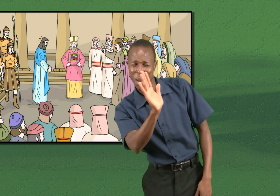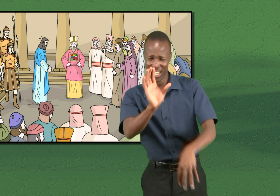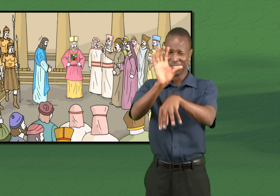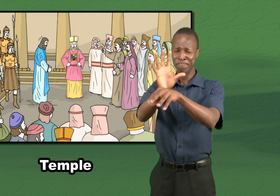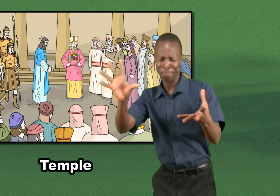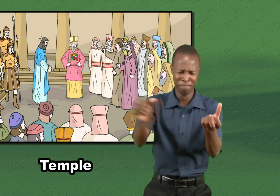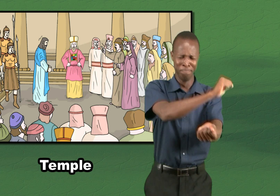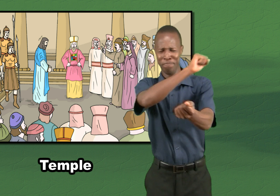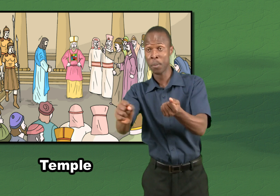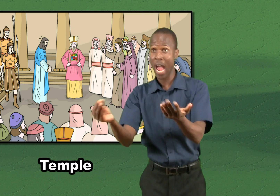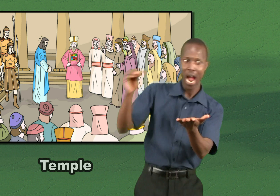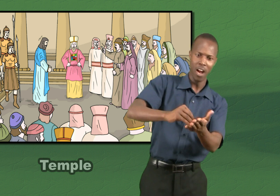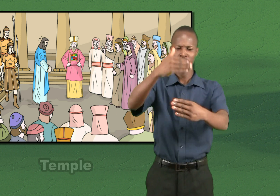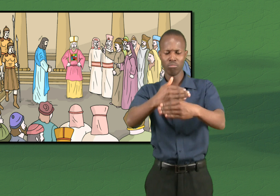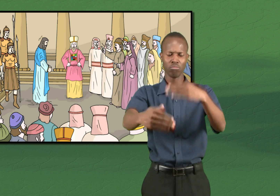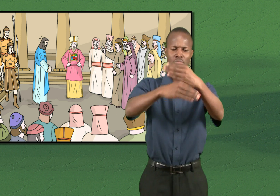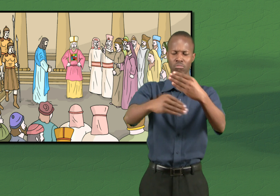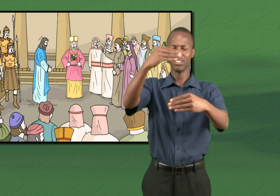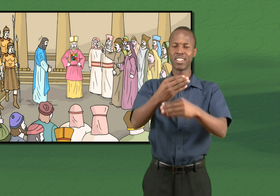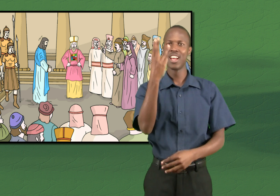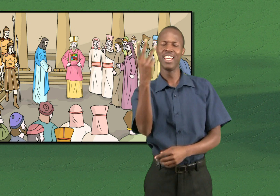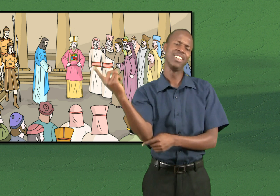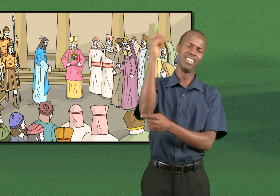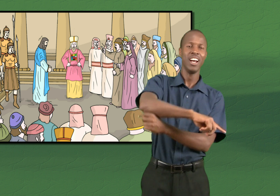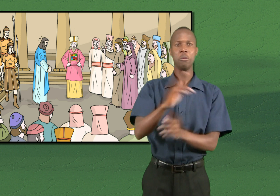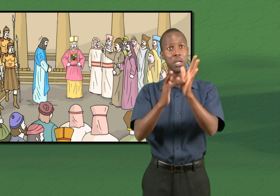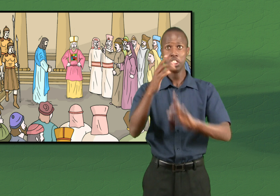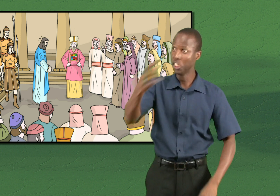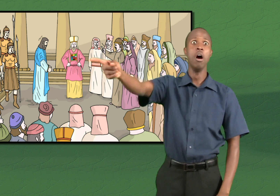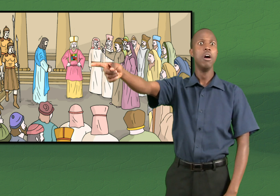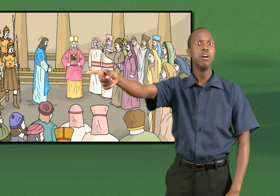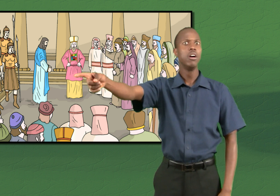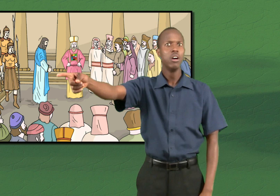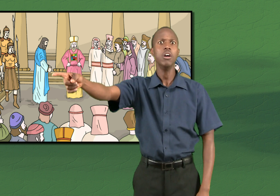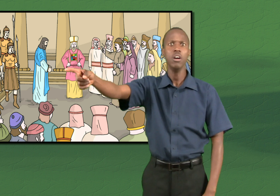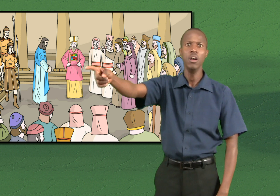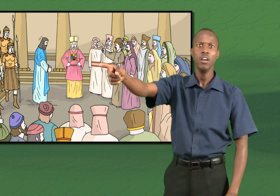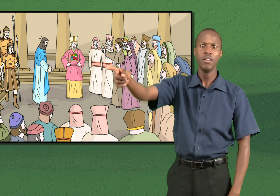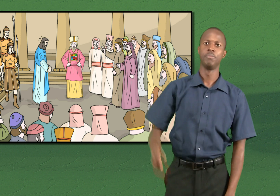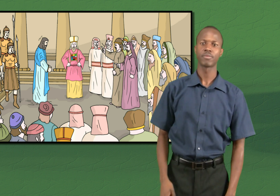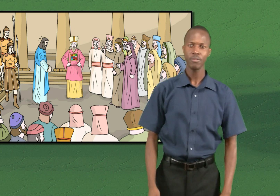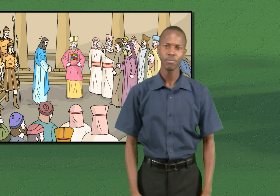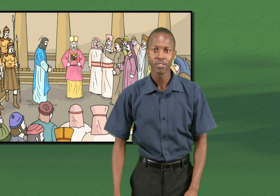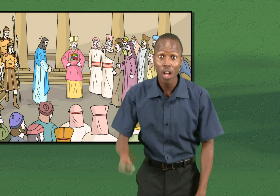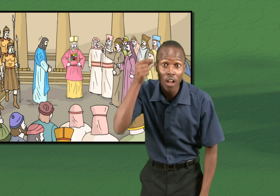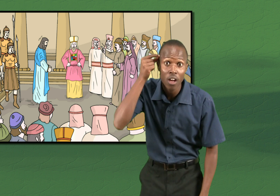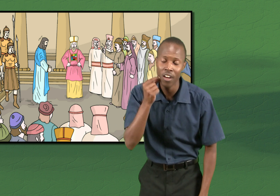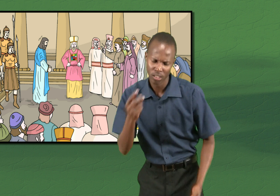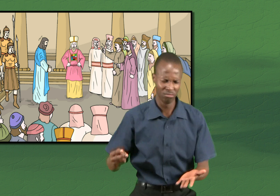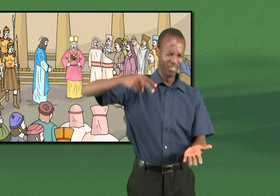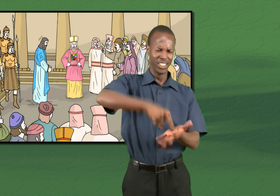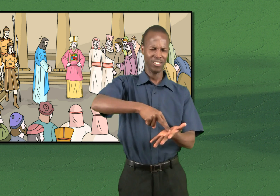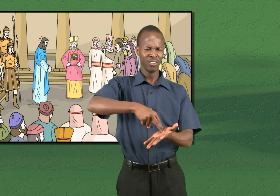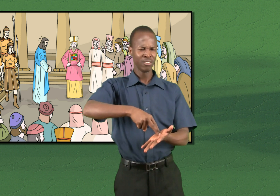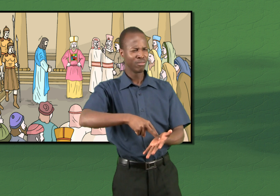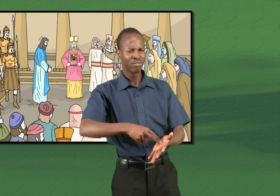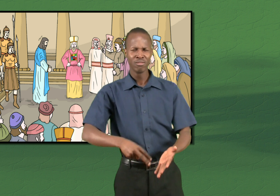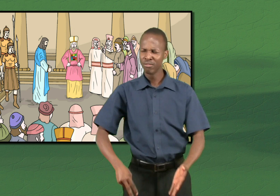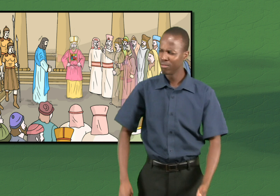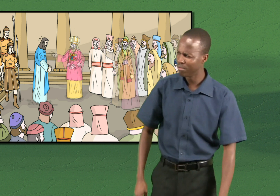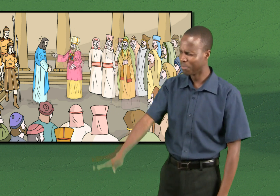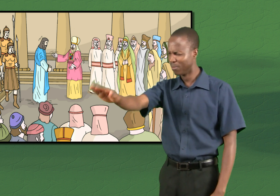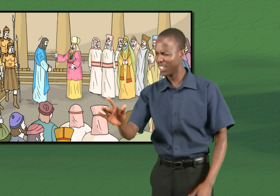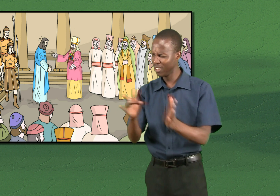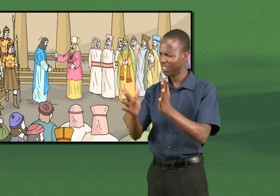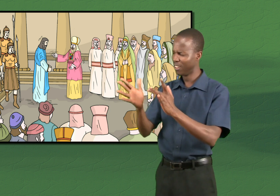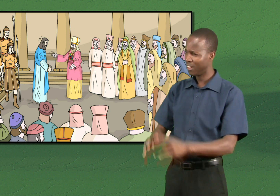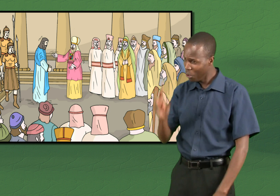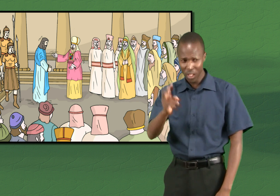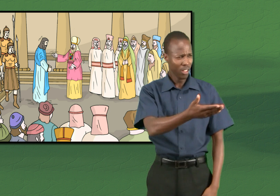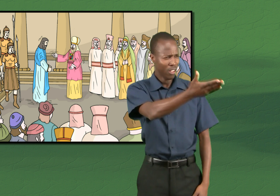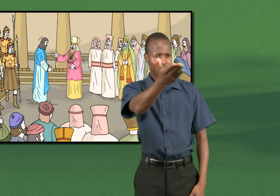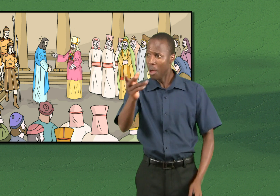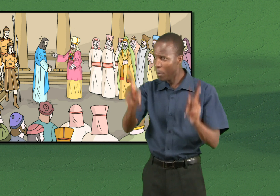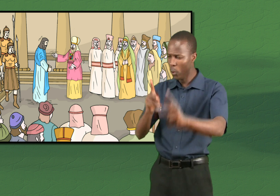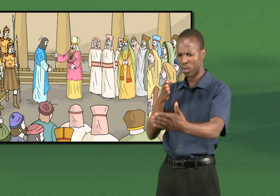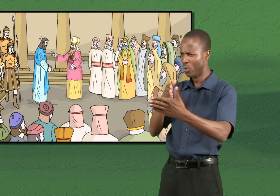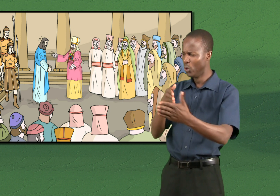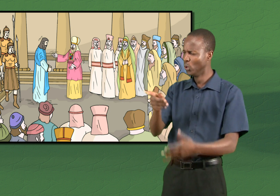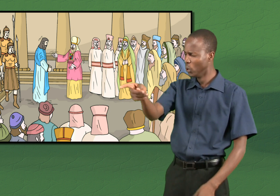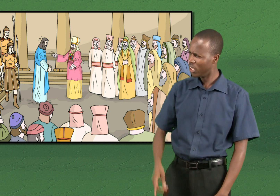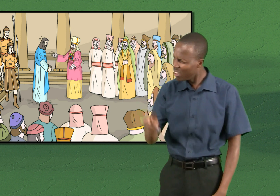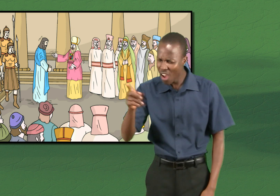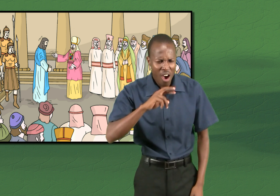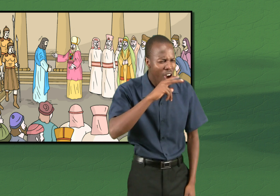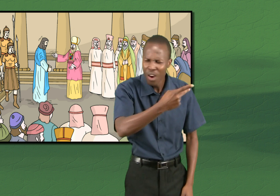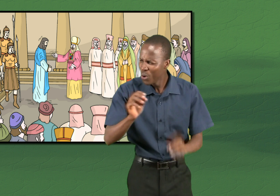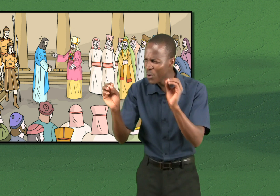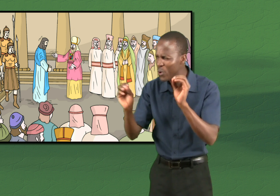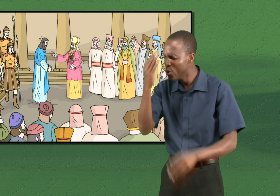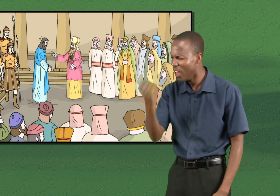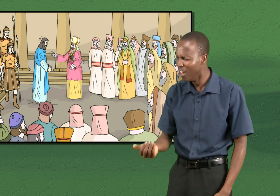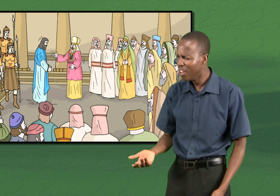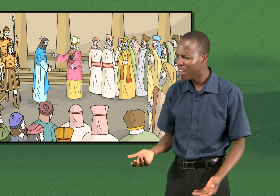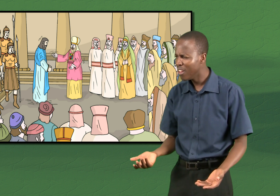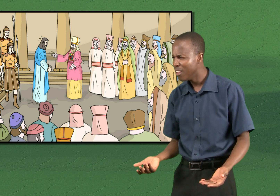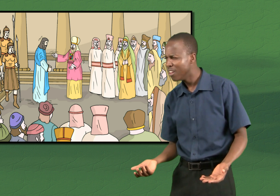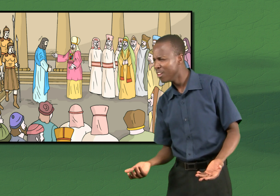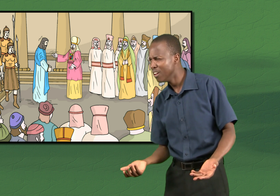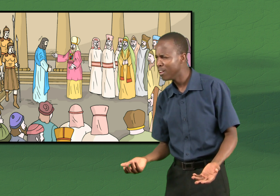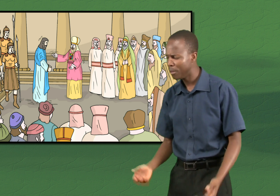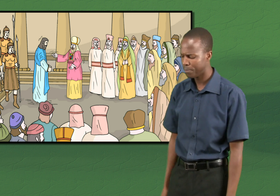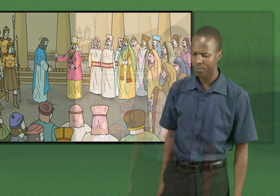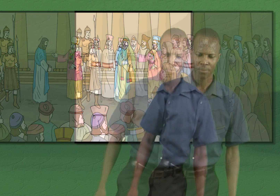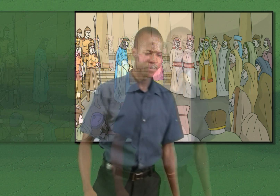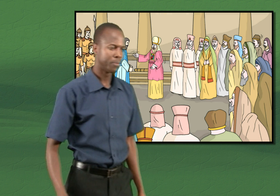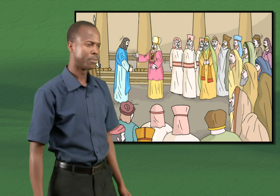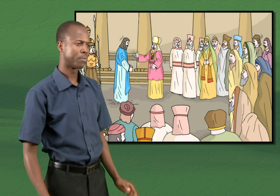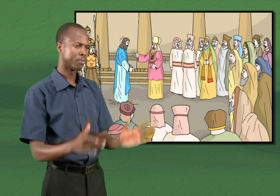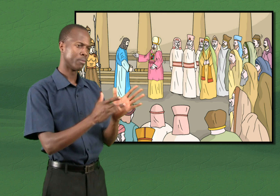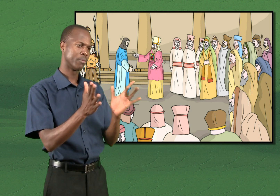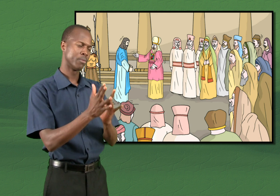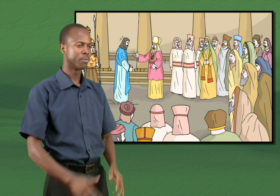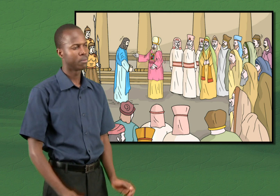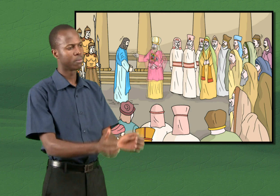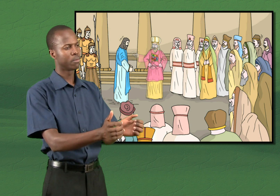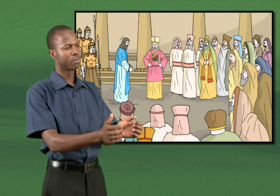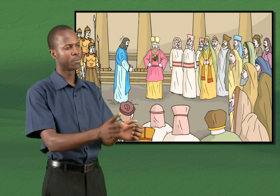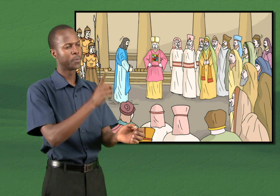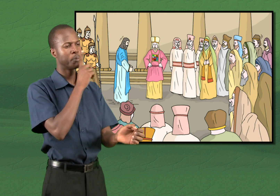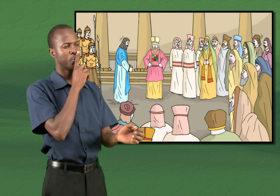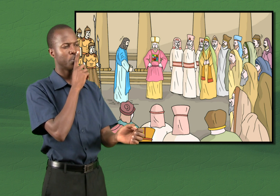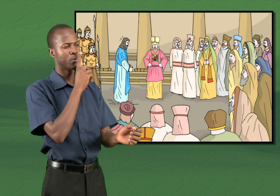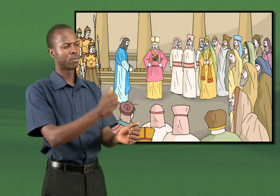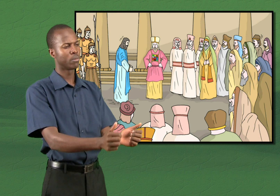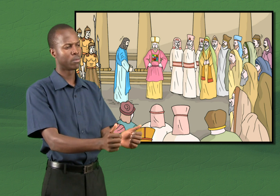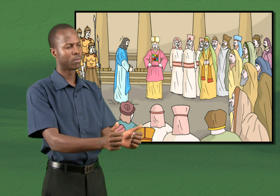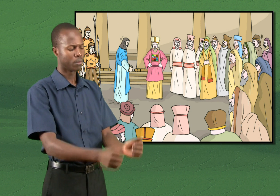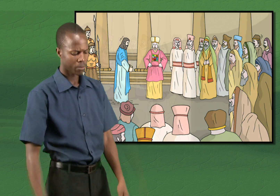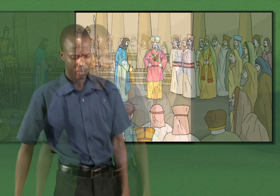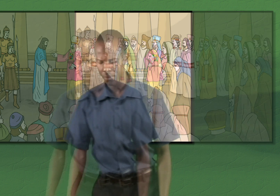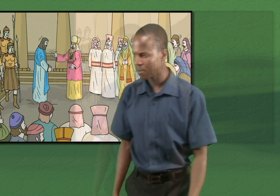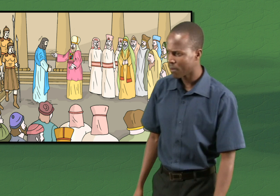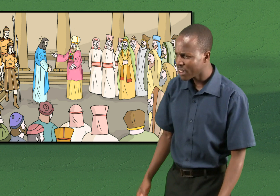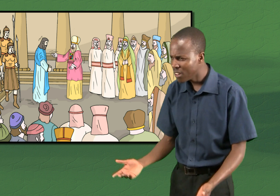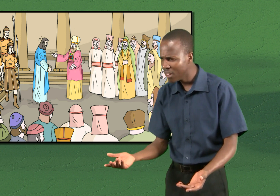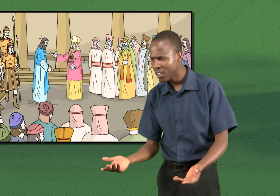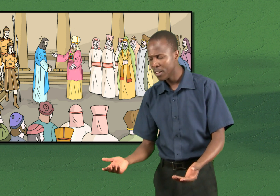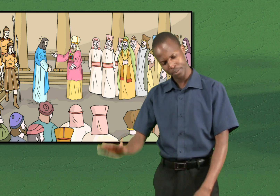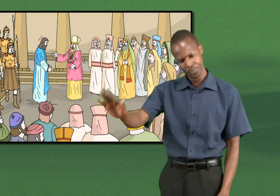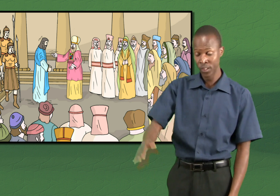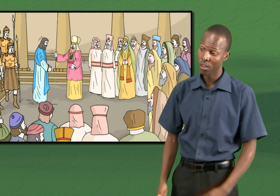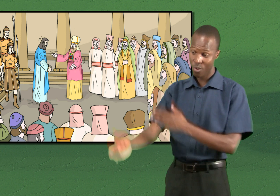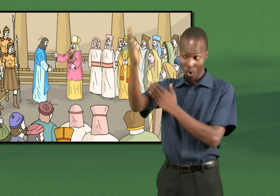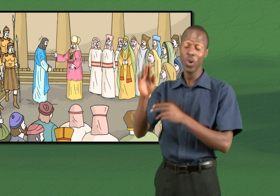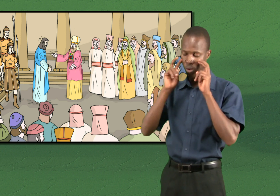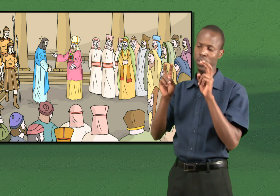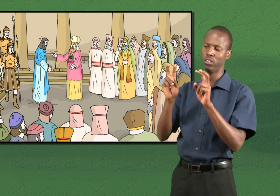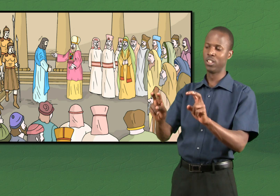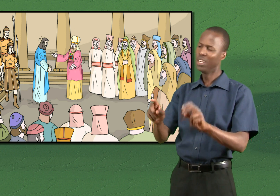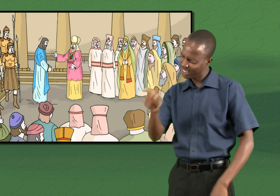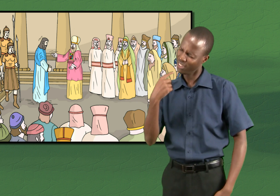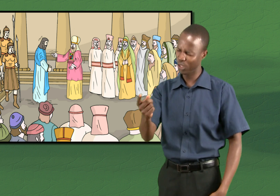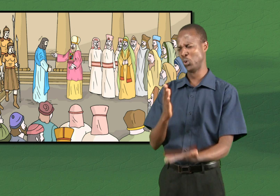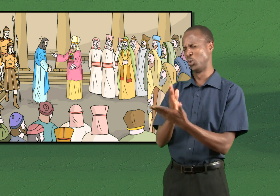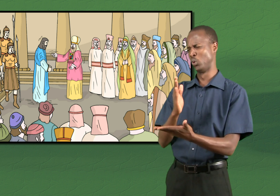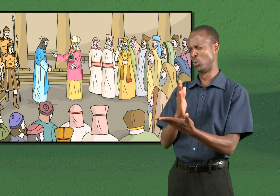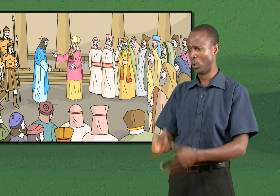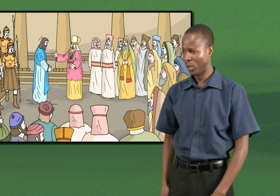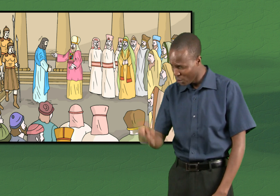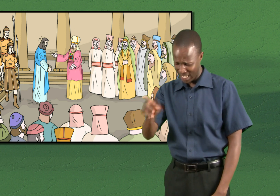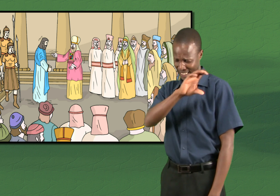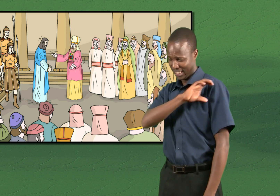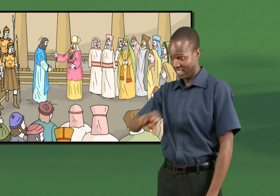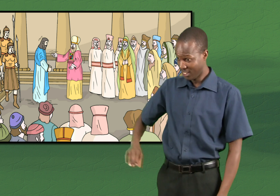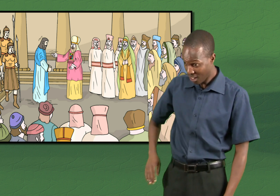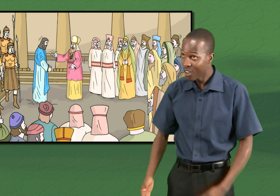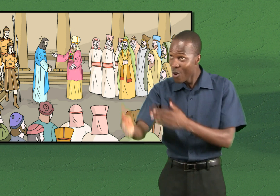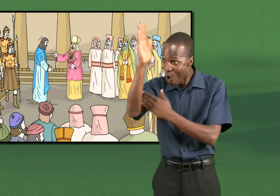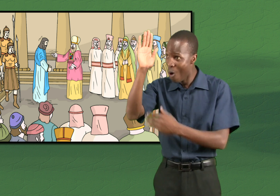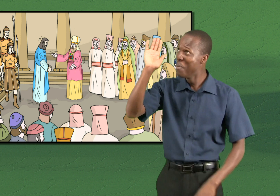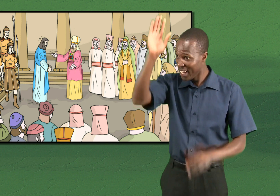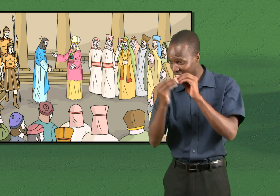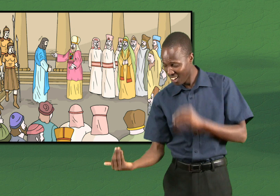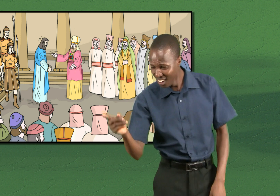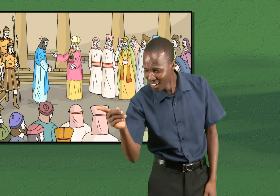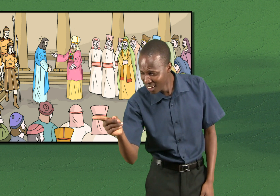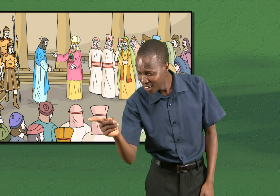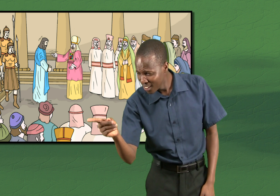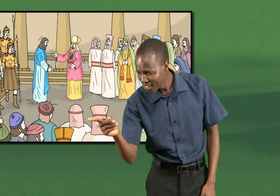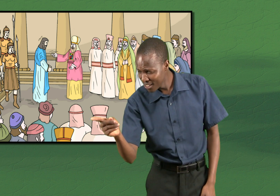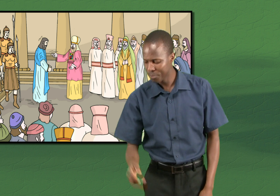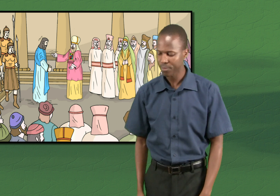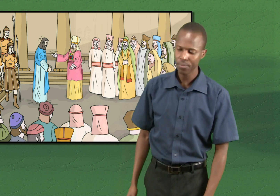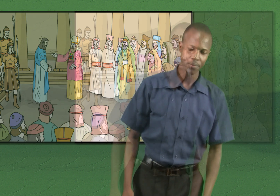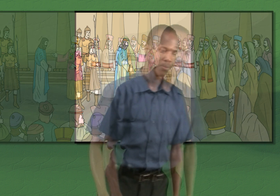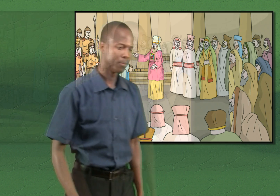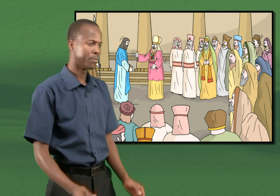What are these men testifying against You?” But Jesus remained silent. Then the high priest said to Him, “I charge You under oath by the living God: Tell us if You are the Christ, the Son of God.”